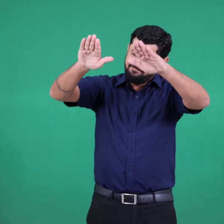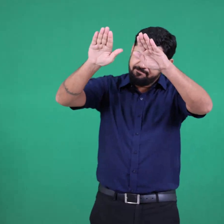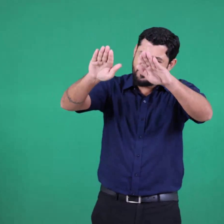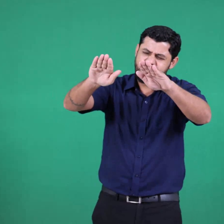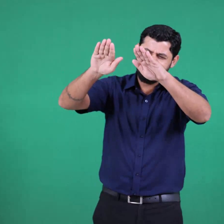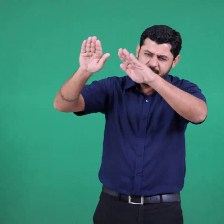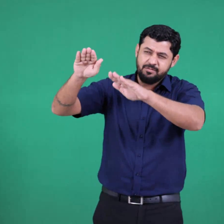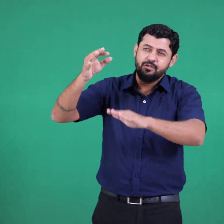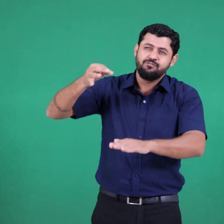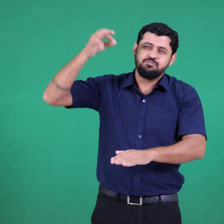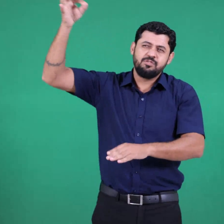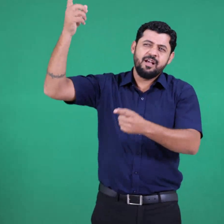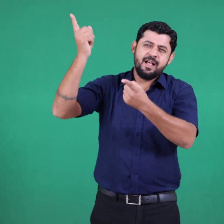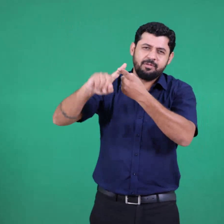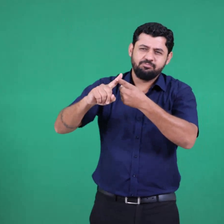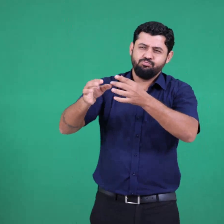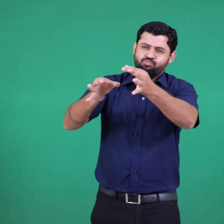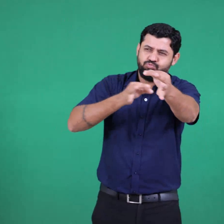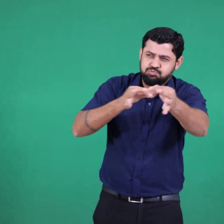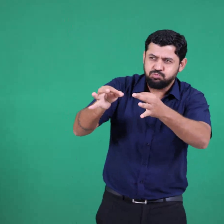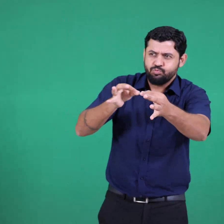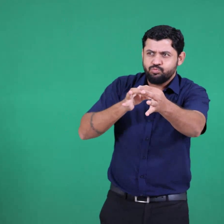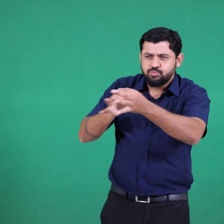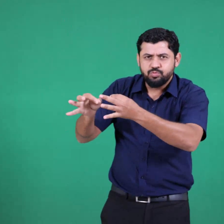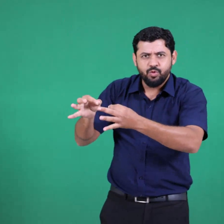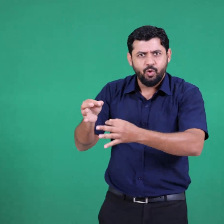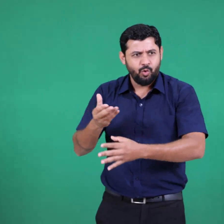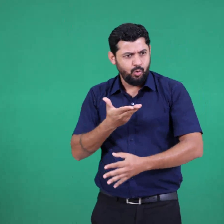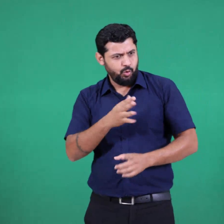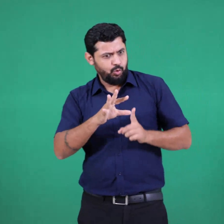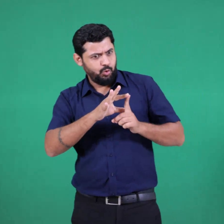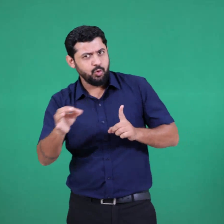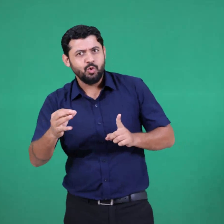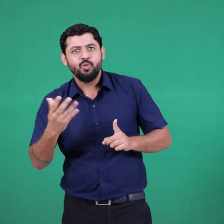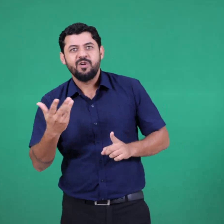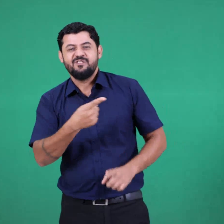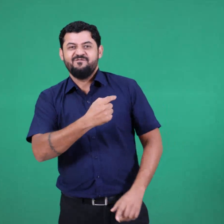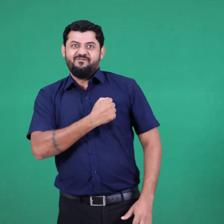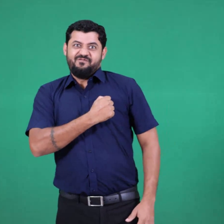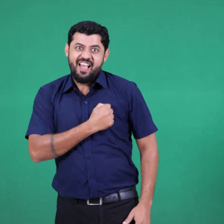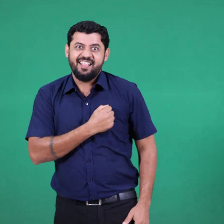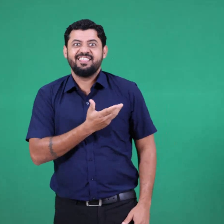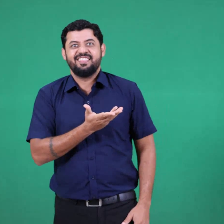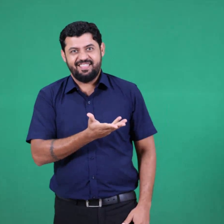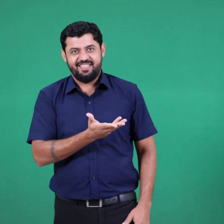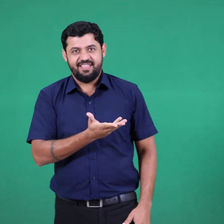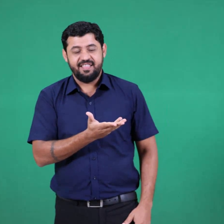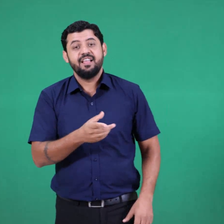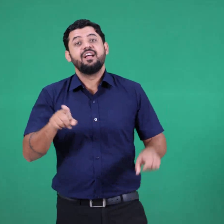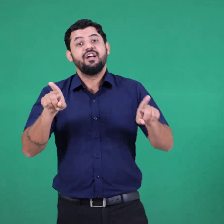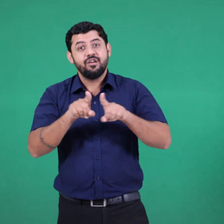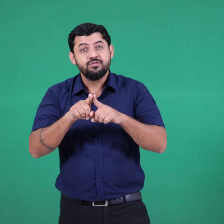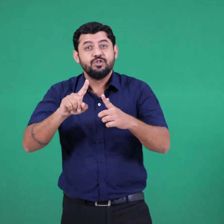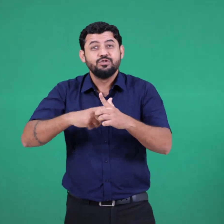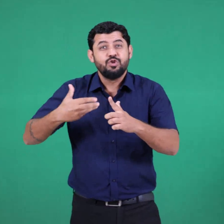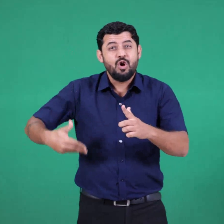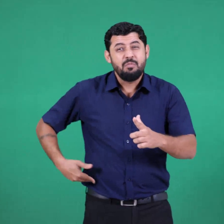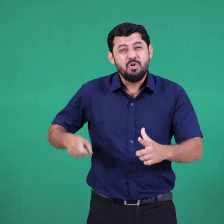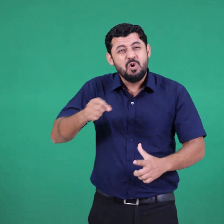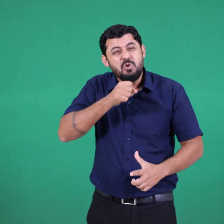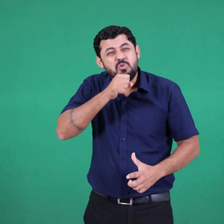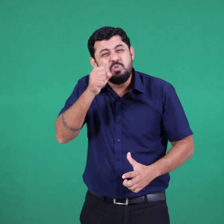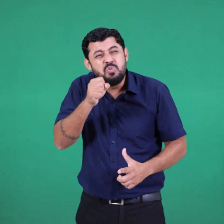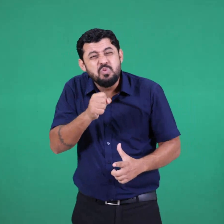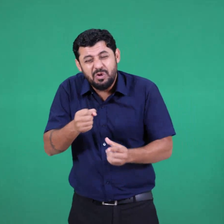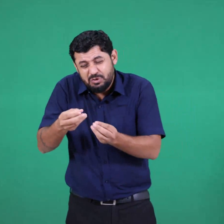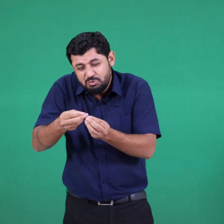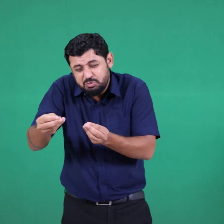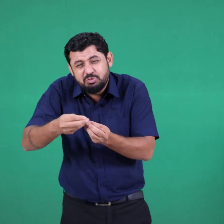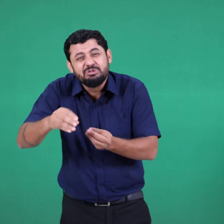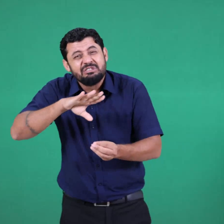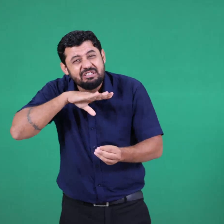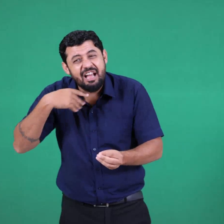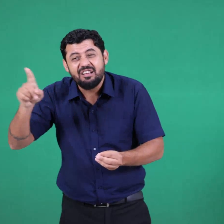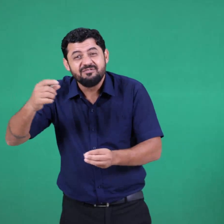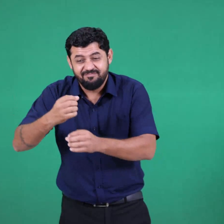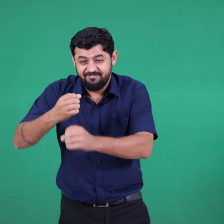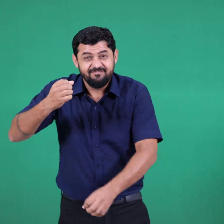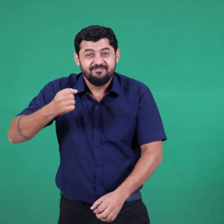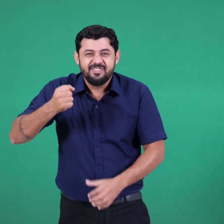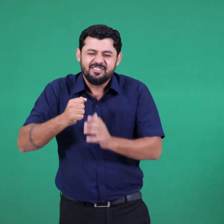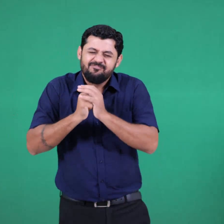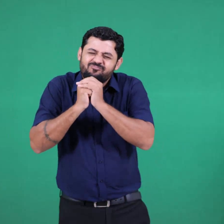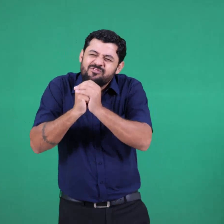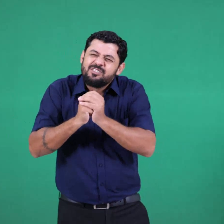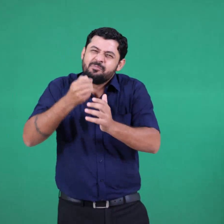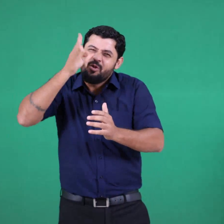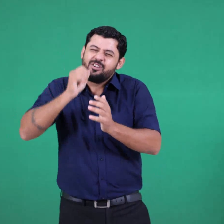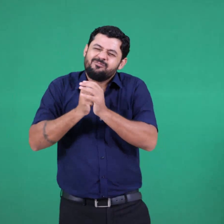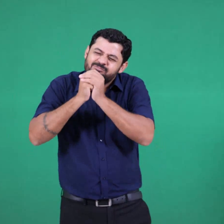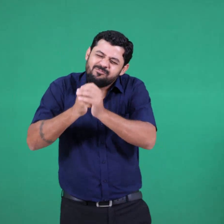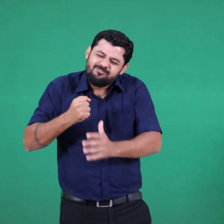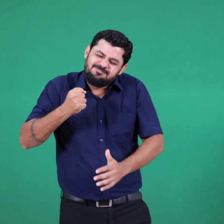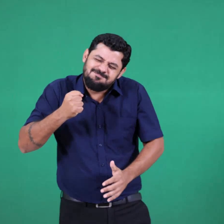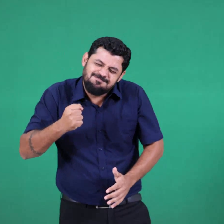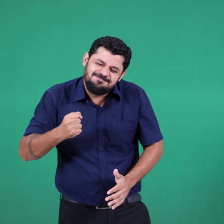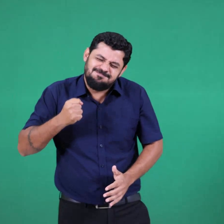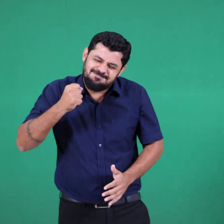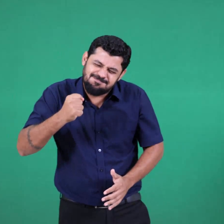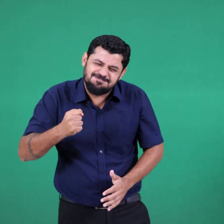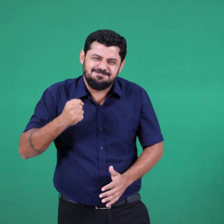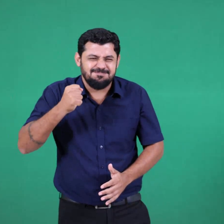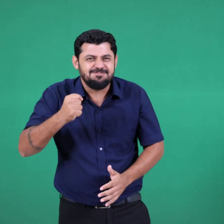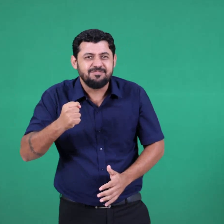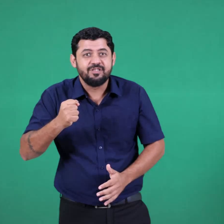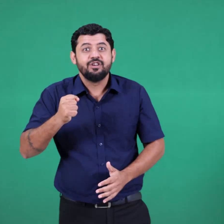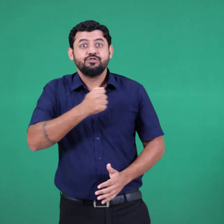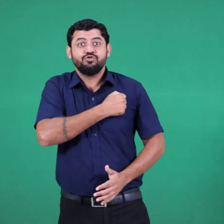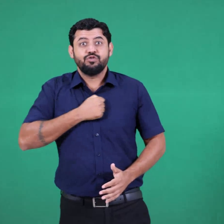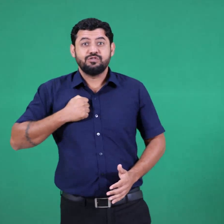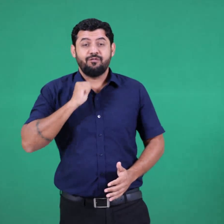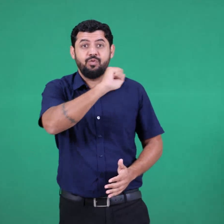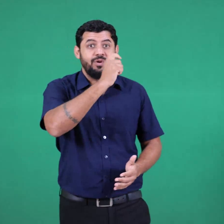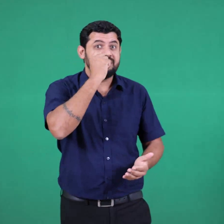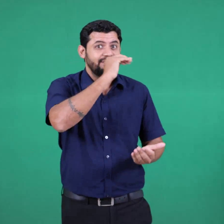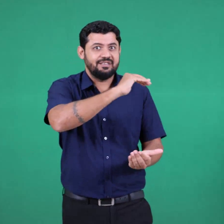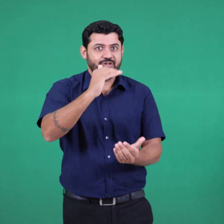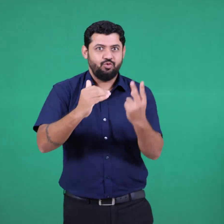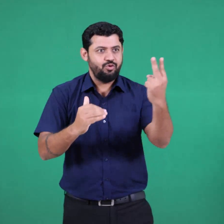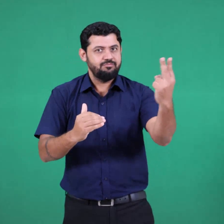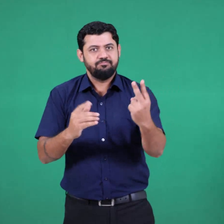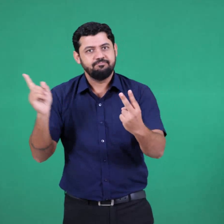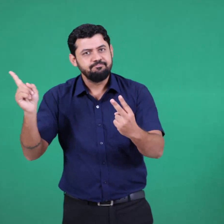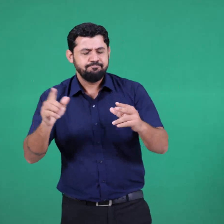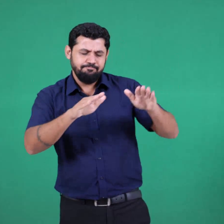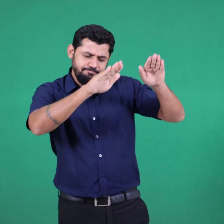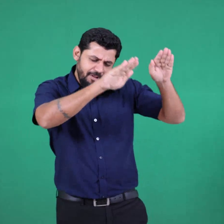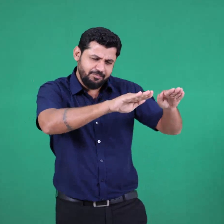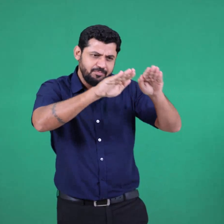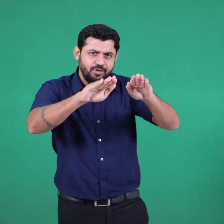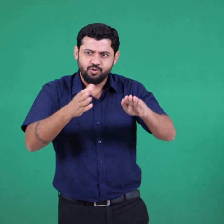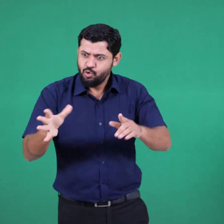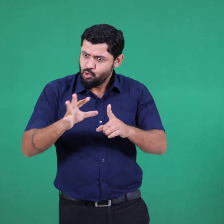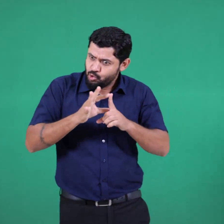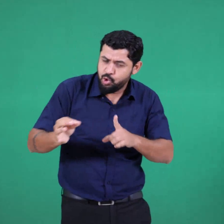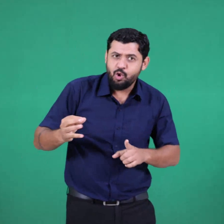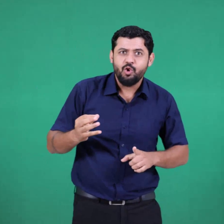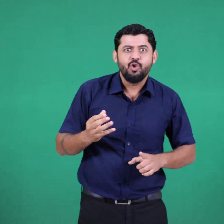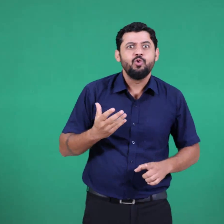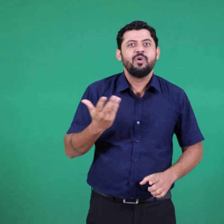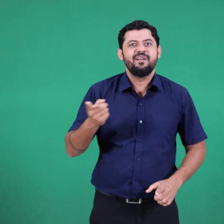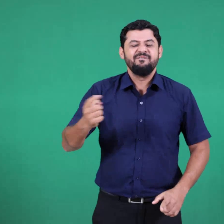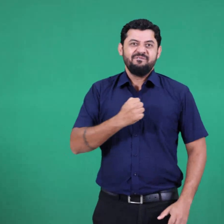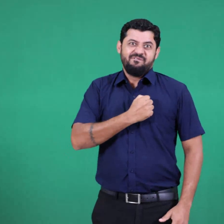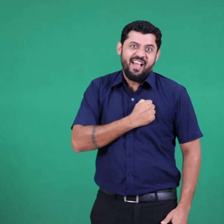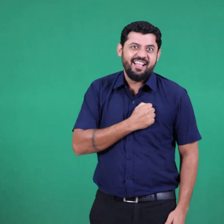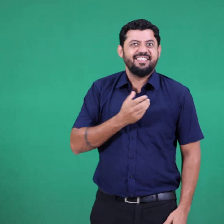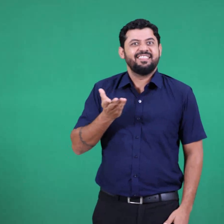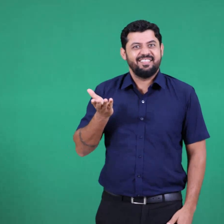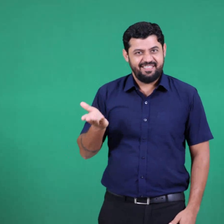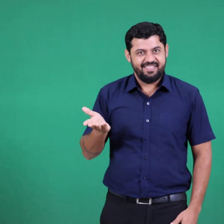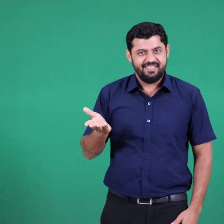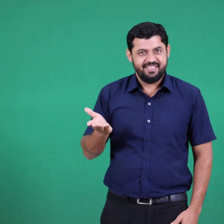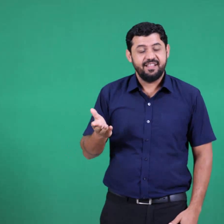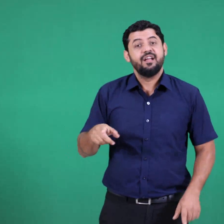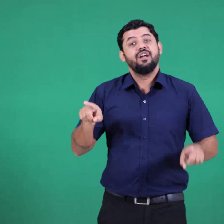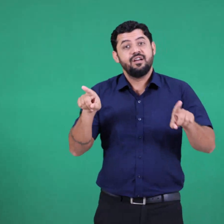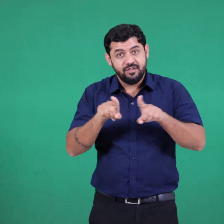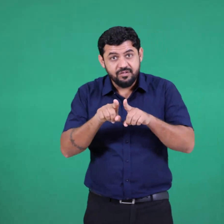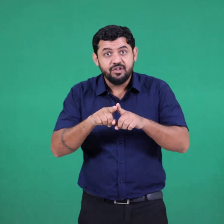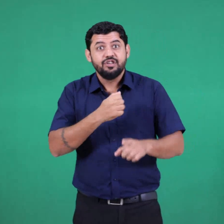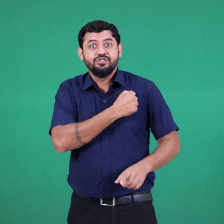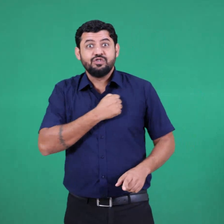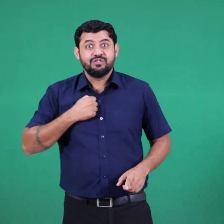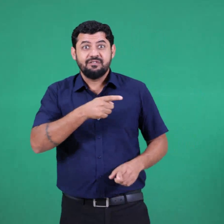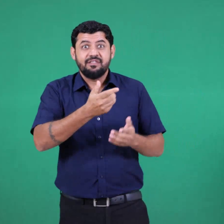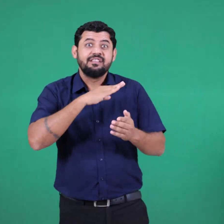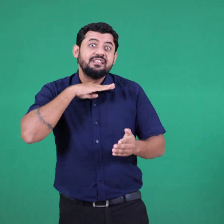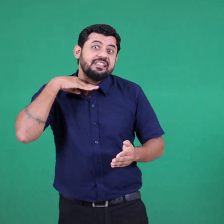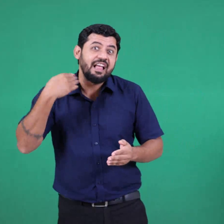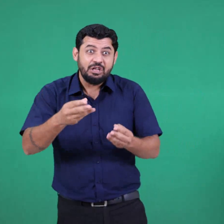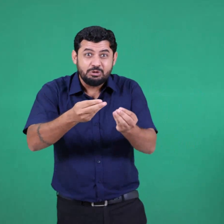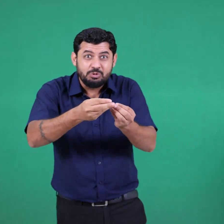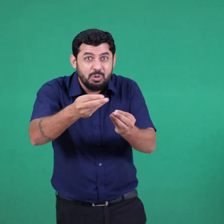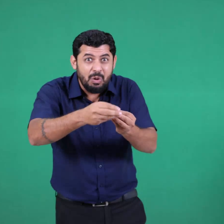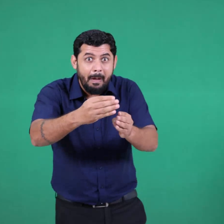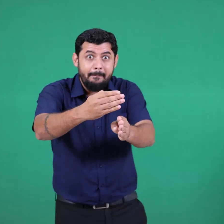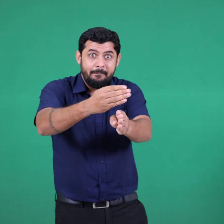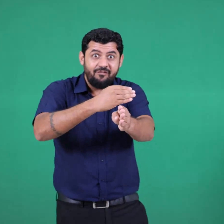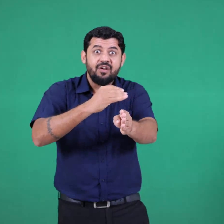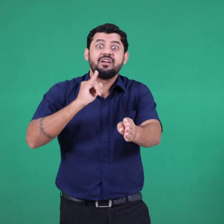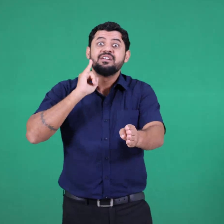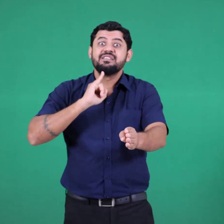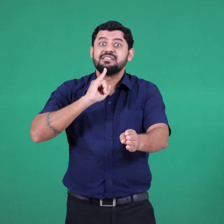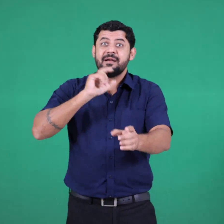By faith Jacob, when he was dying, blessed each of Joseph's sons and worshiped as he leaned on the top of his staff.